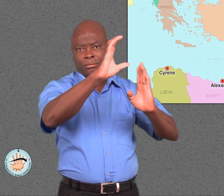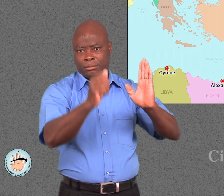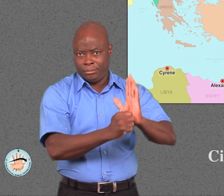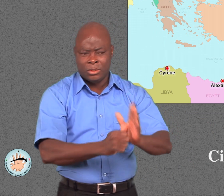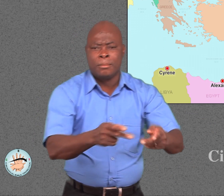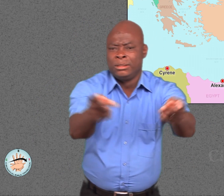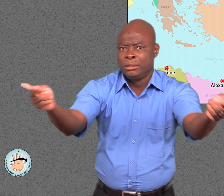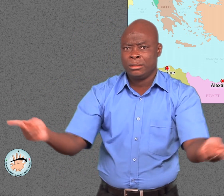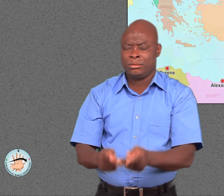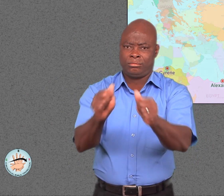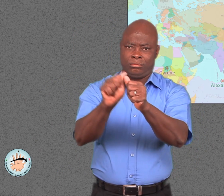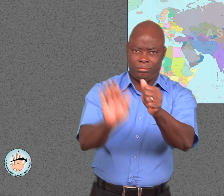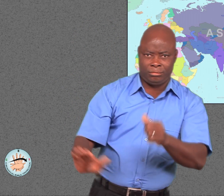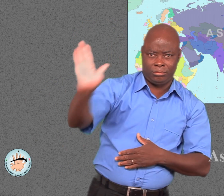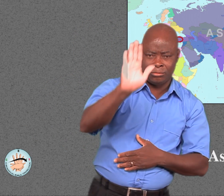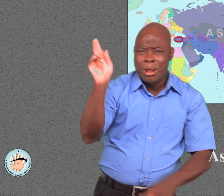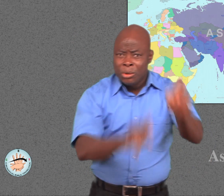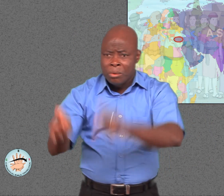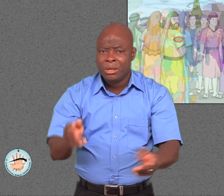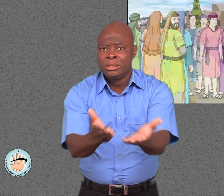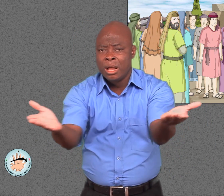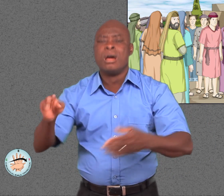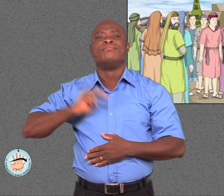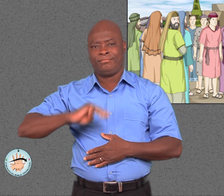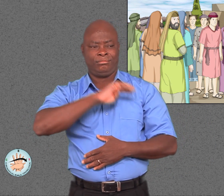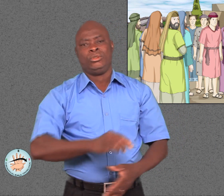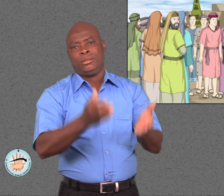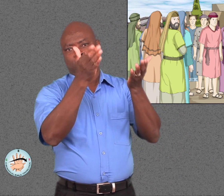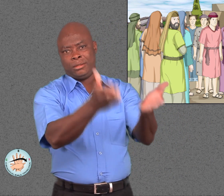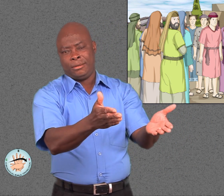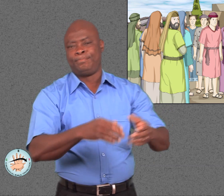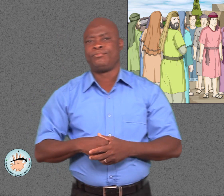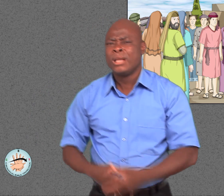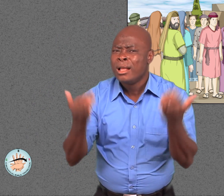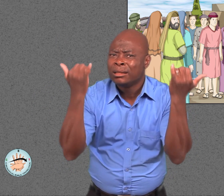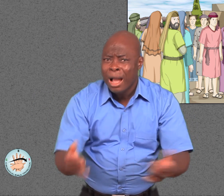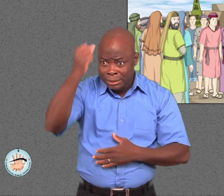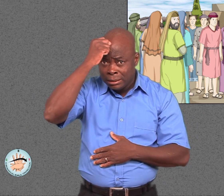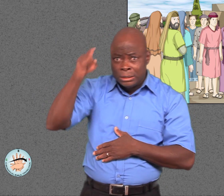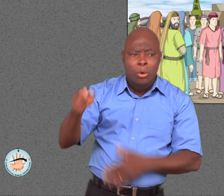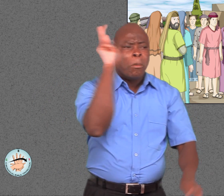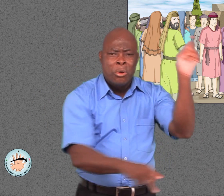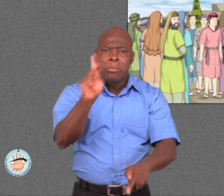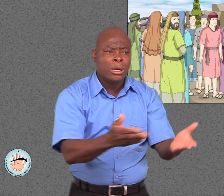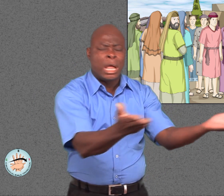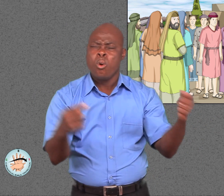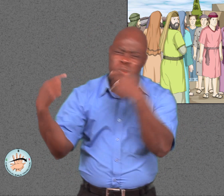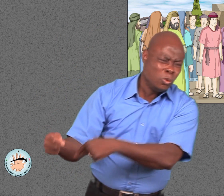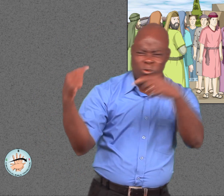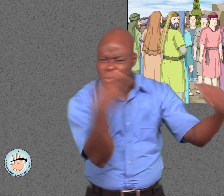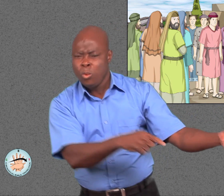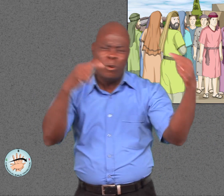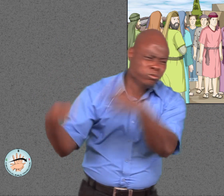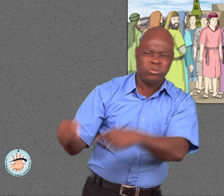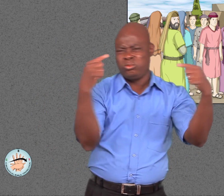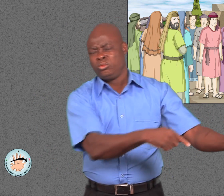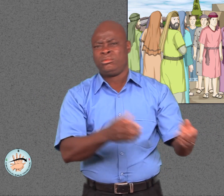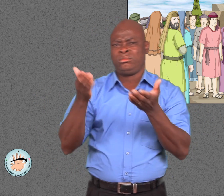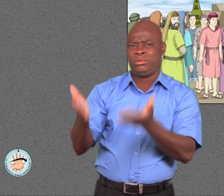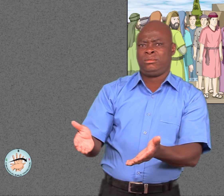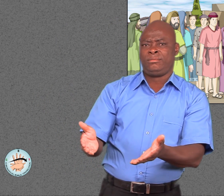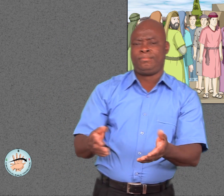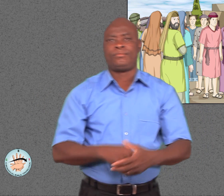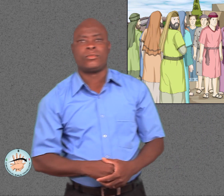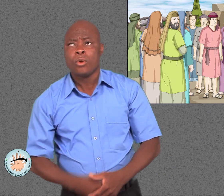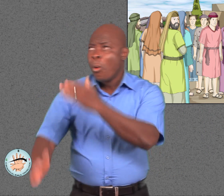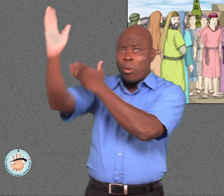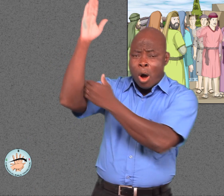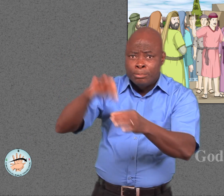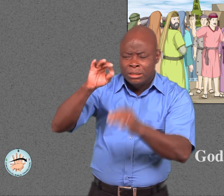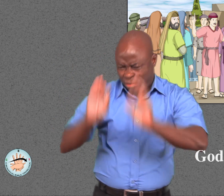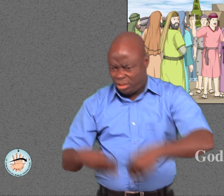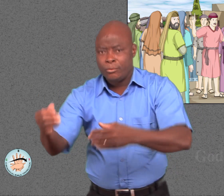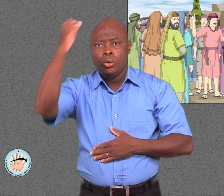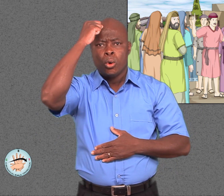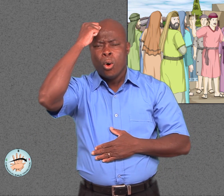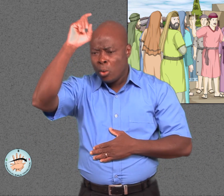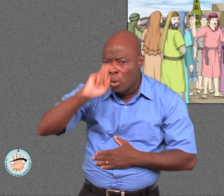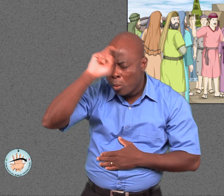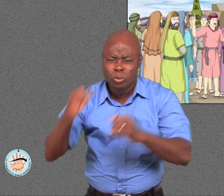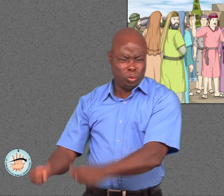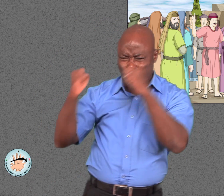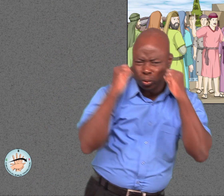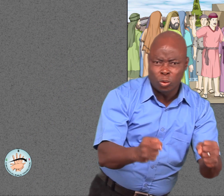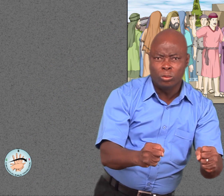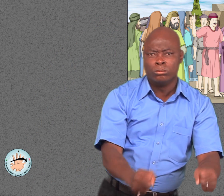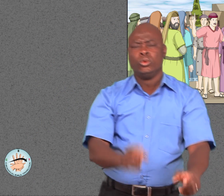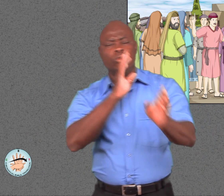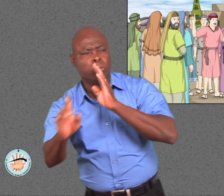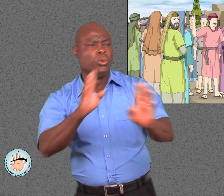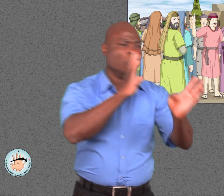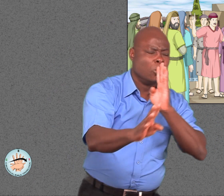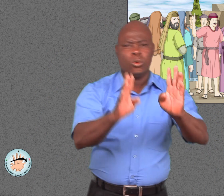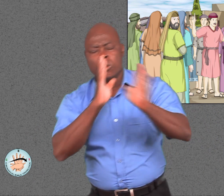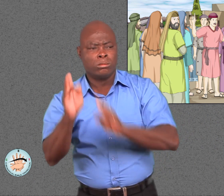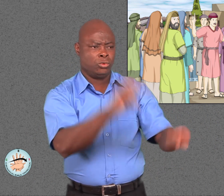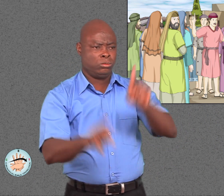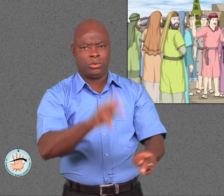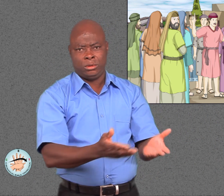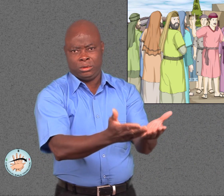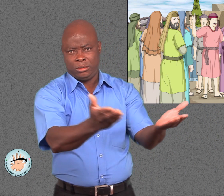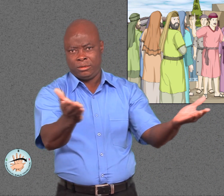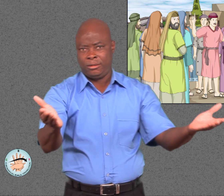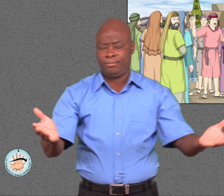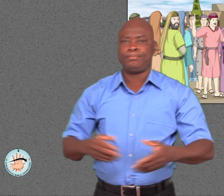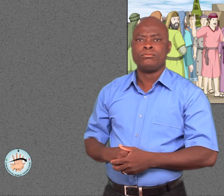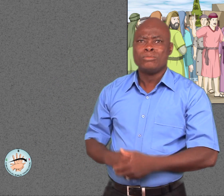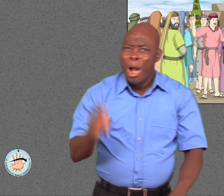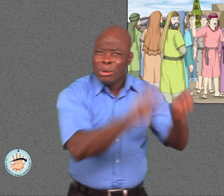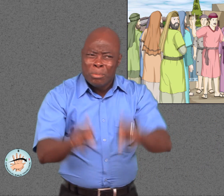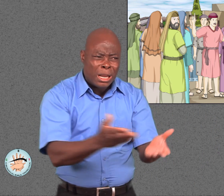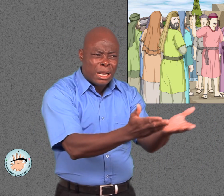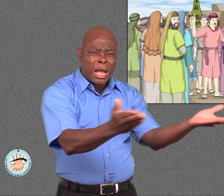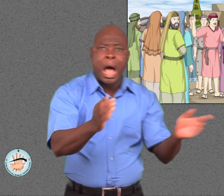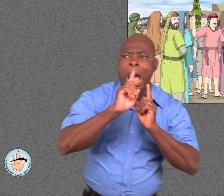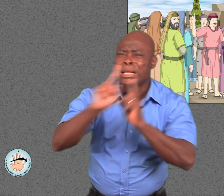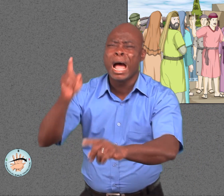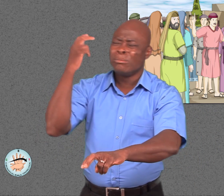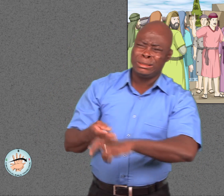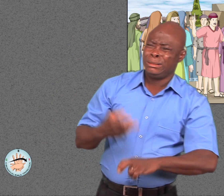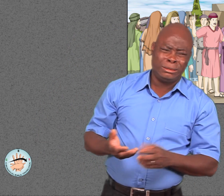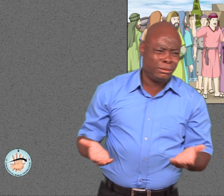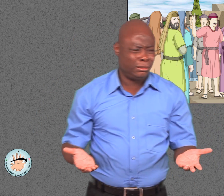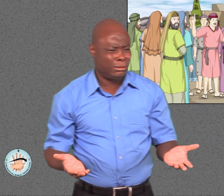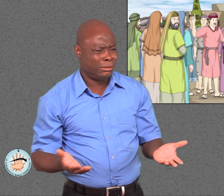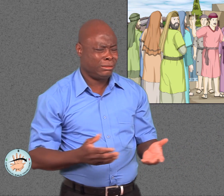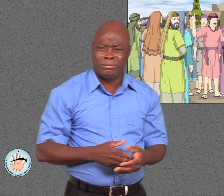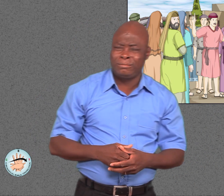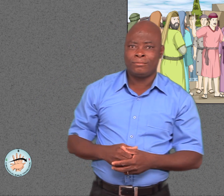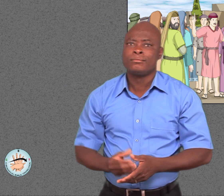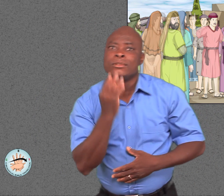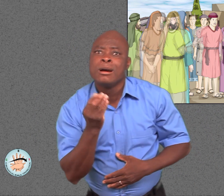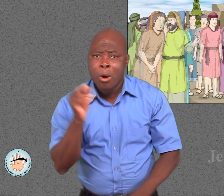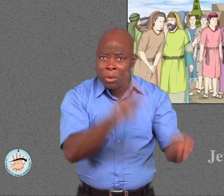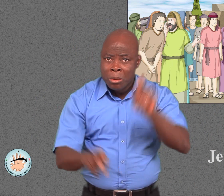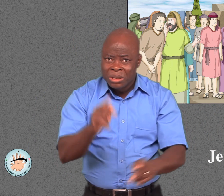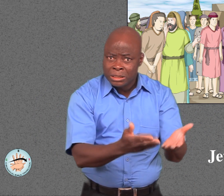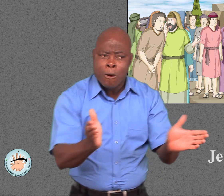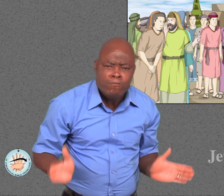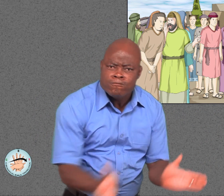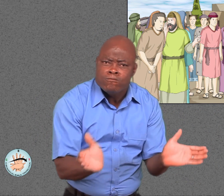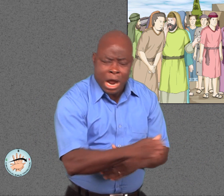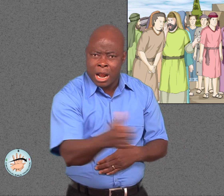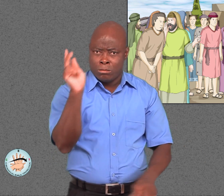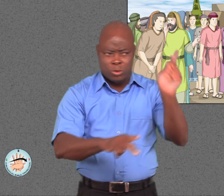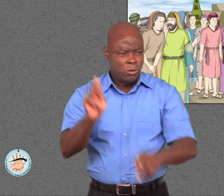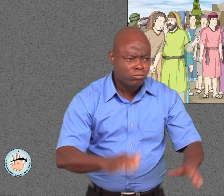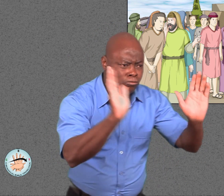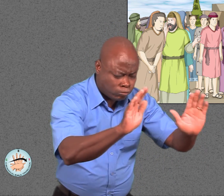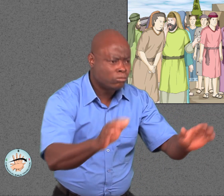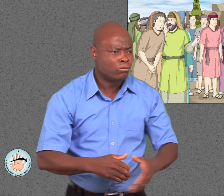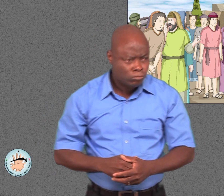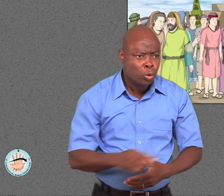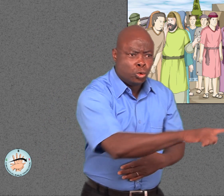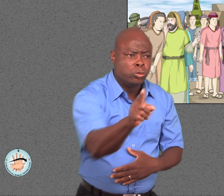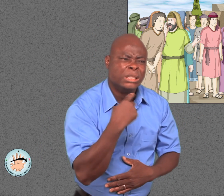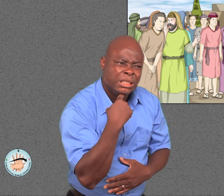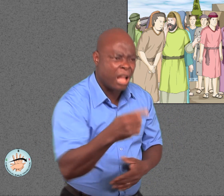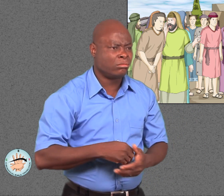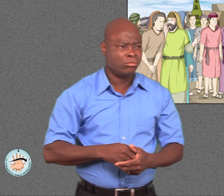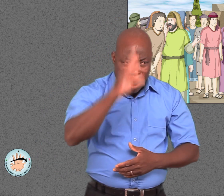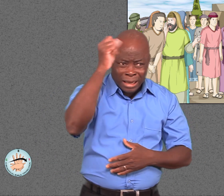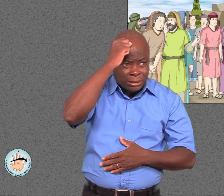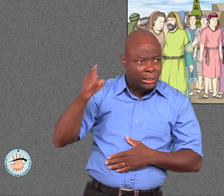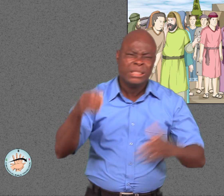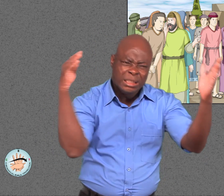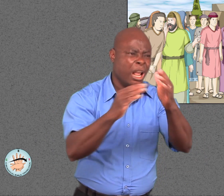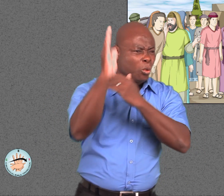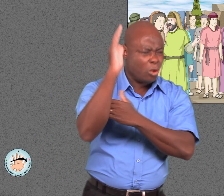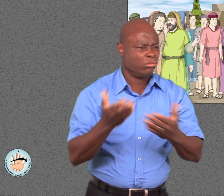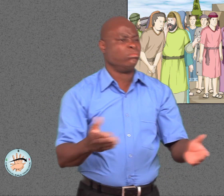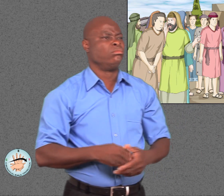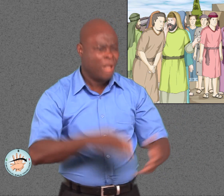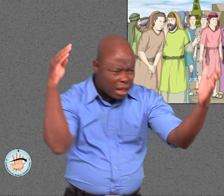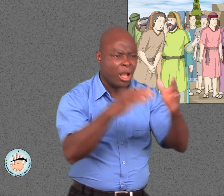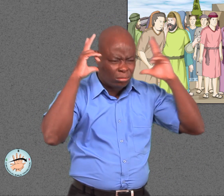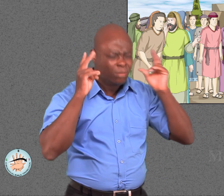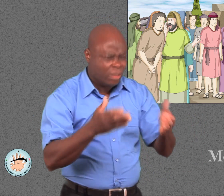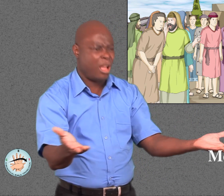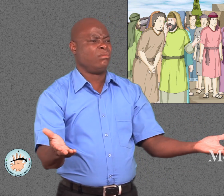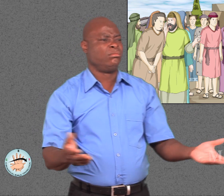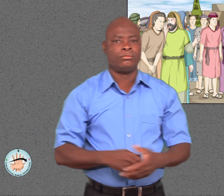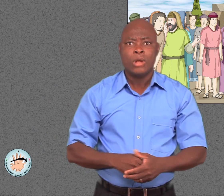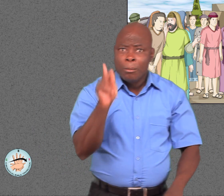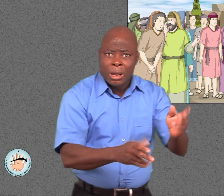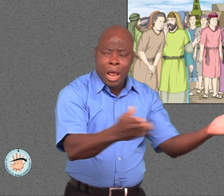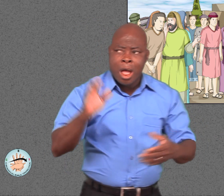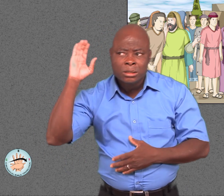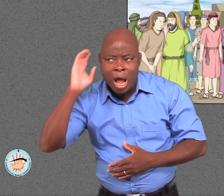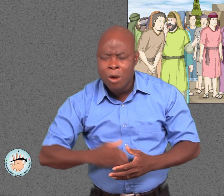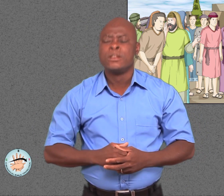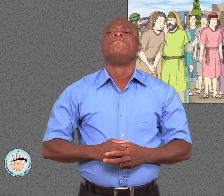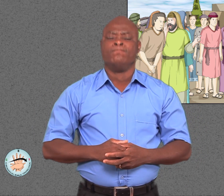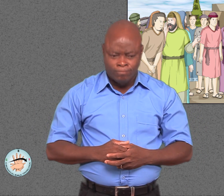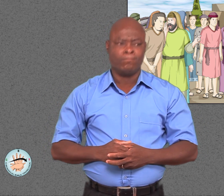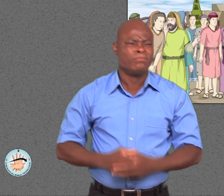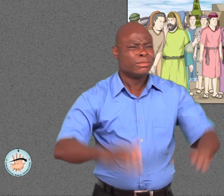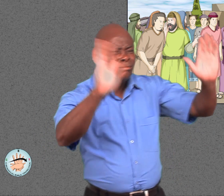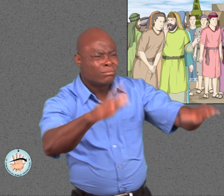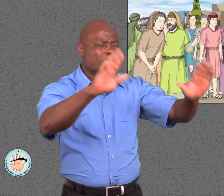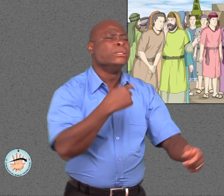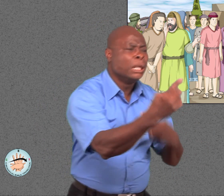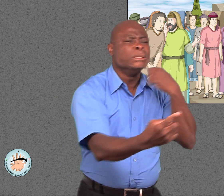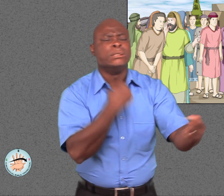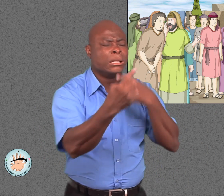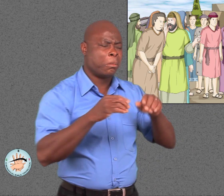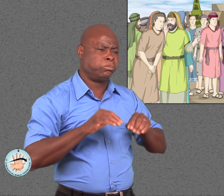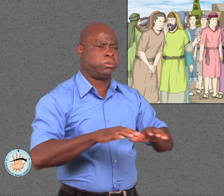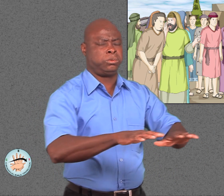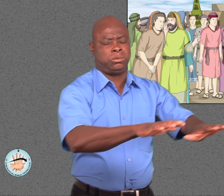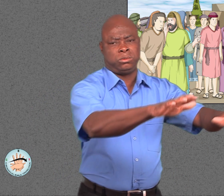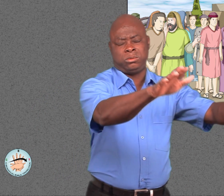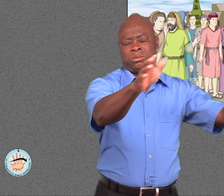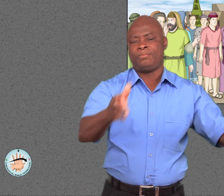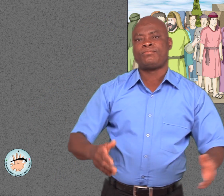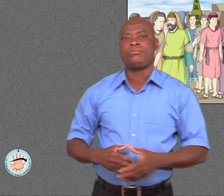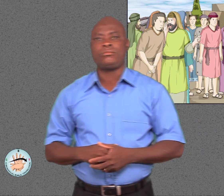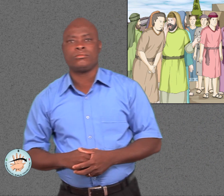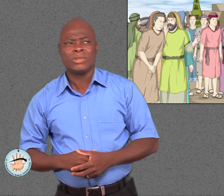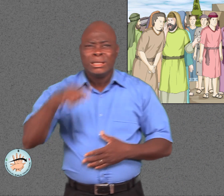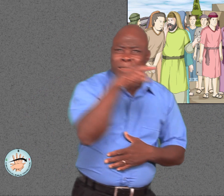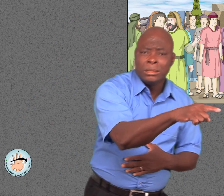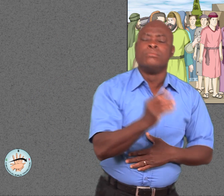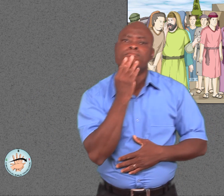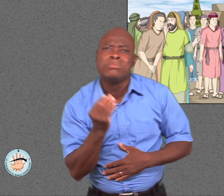They began to argue with Stephen, but they could not stand up to his wisdom or the Spirit by whom he spoke. Then they prompted some men to say, “We heard Stephen speak words of blasphemy against Moses and against God.”